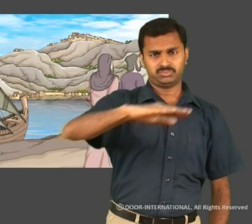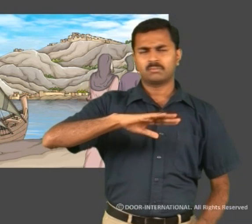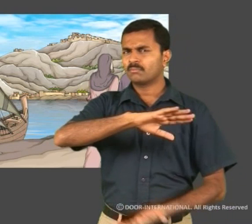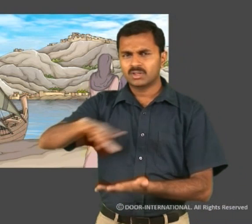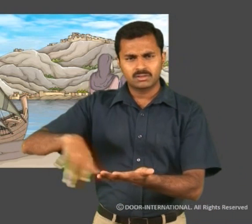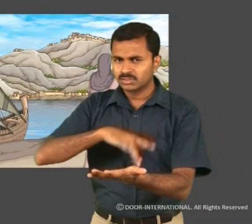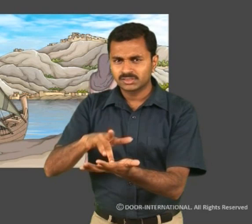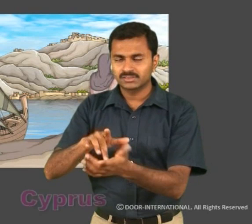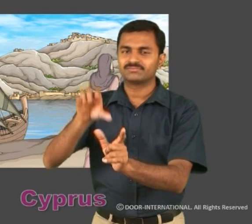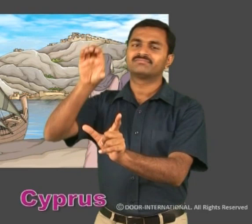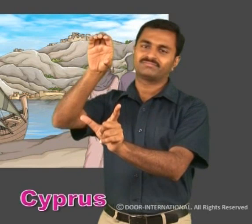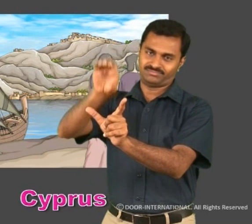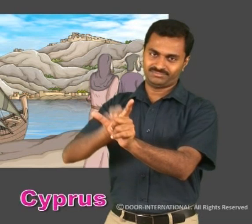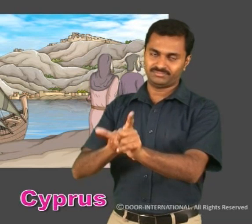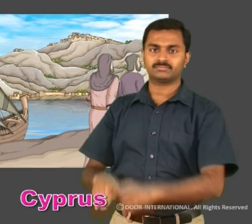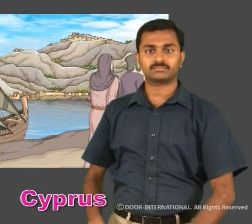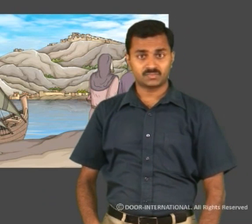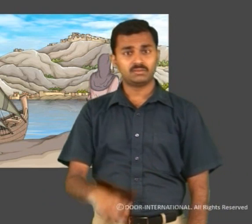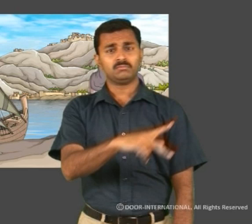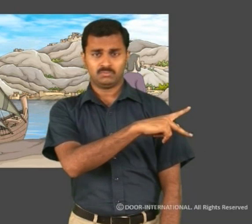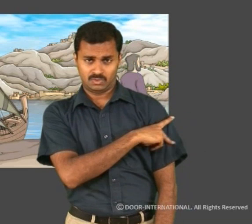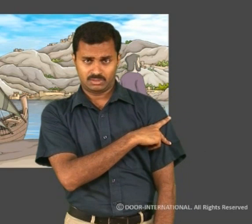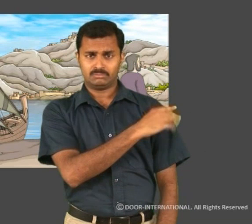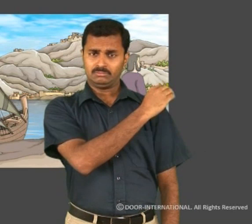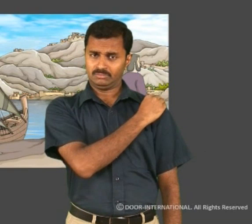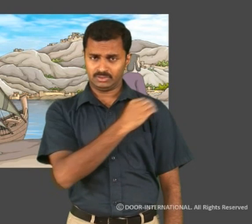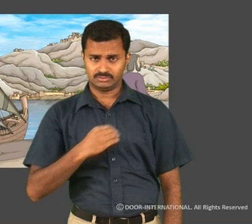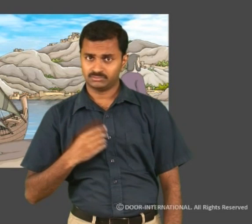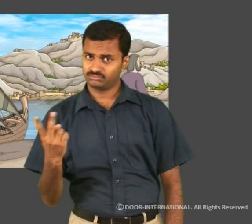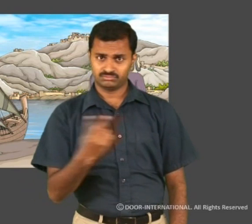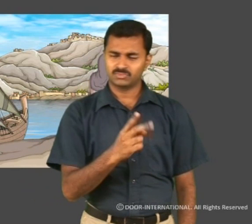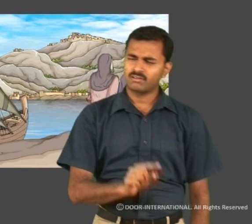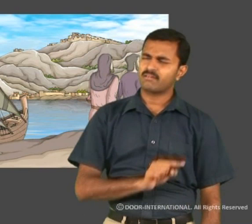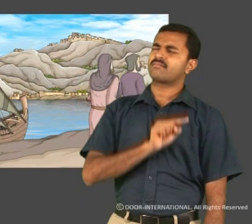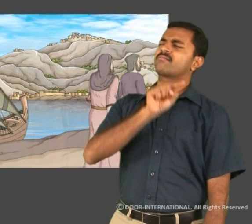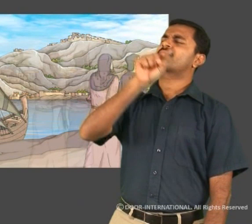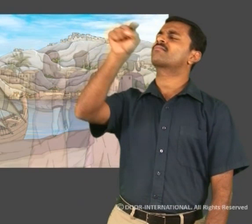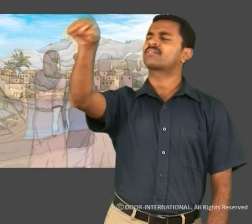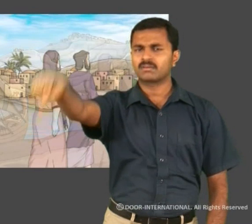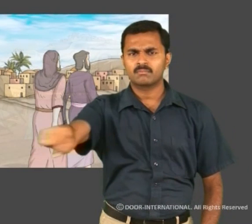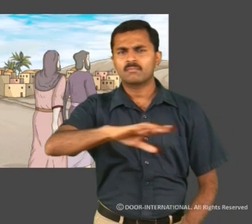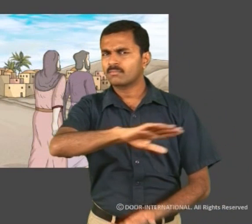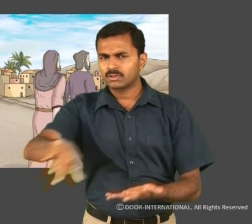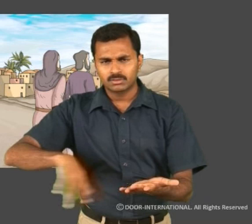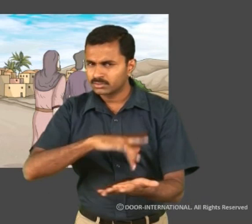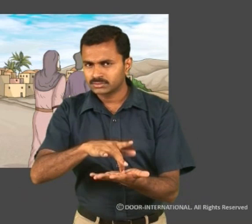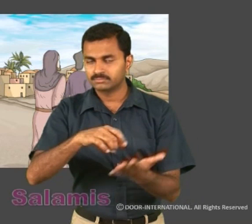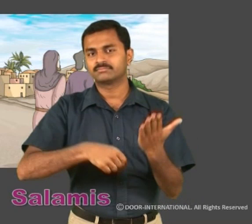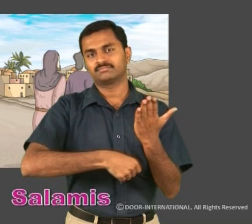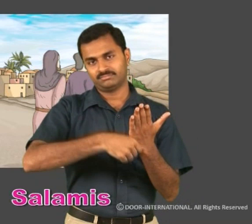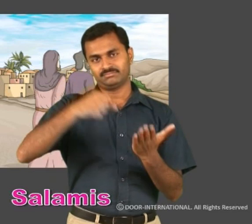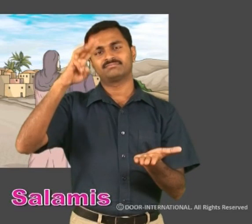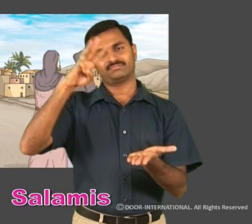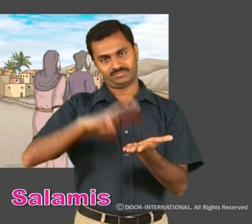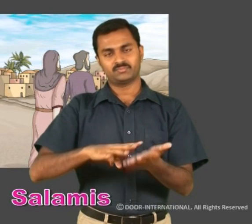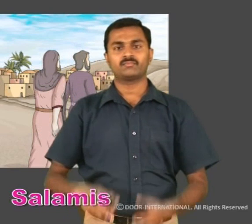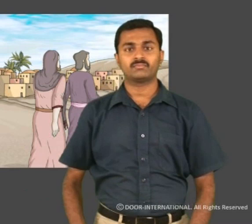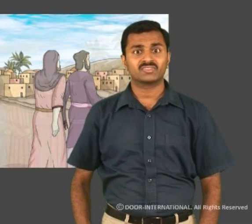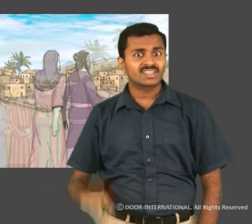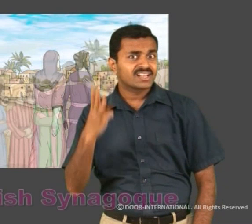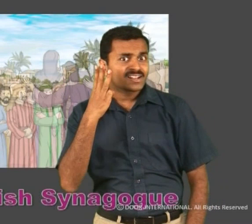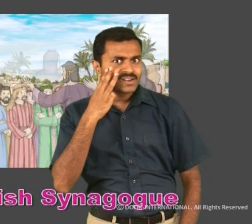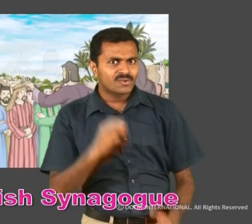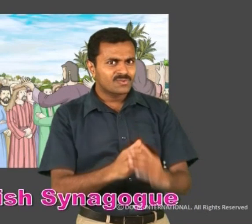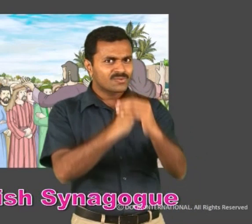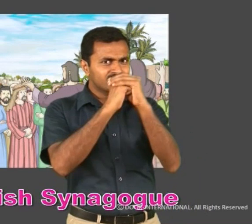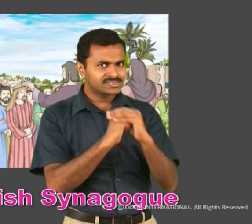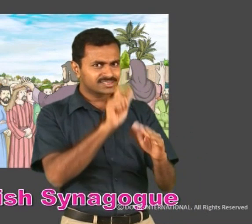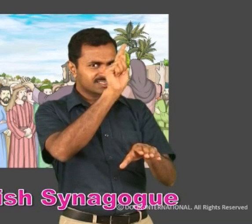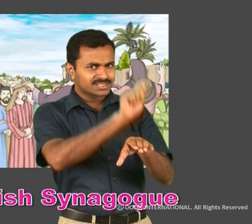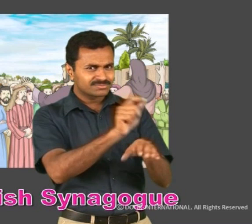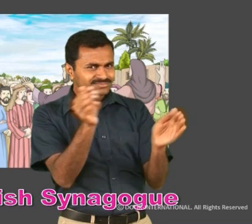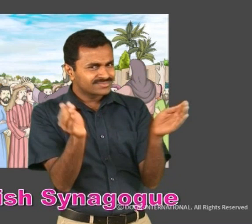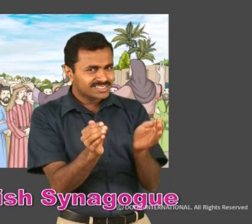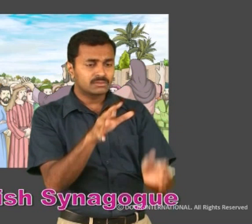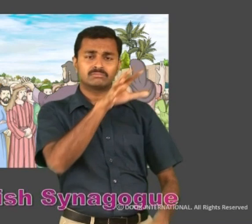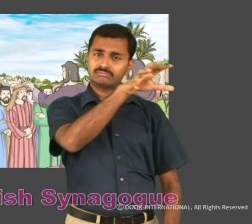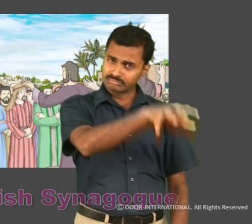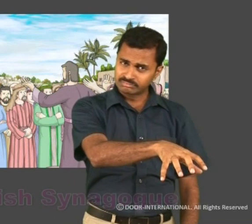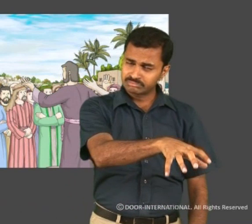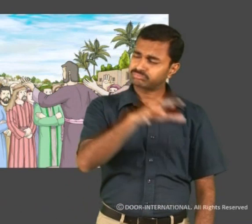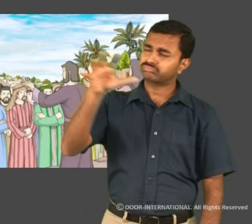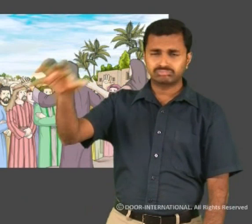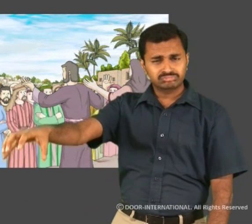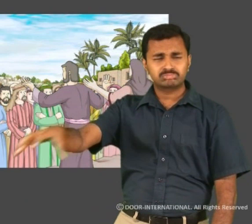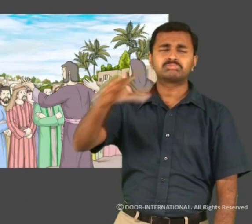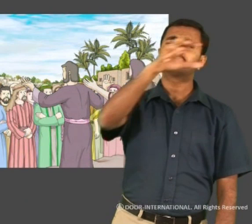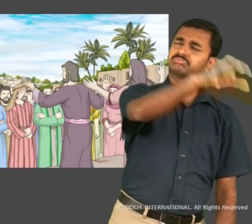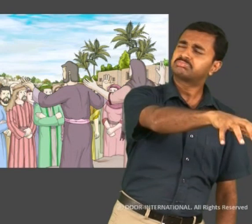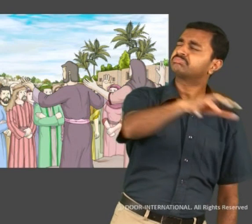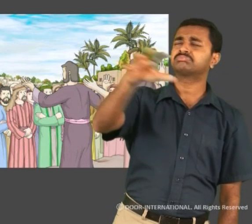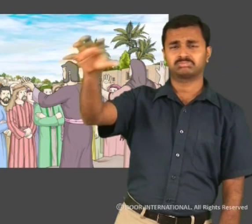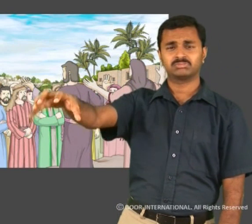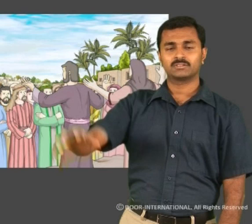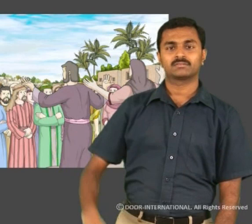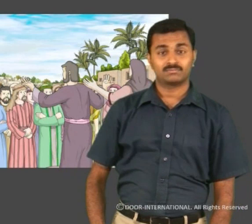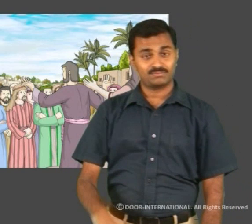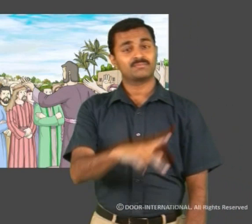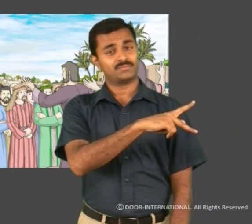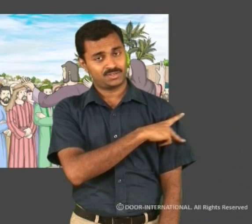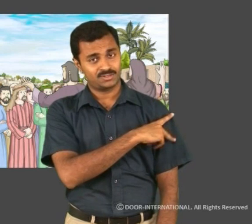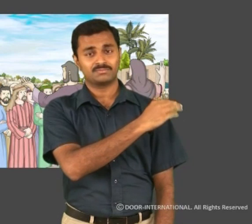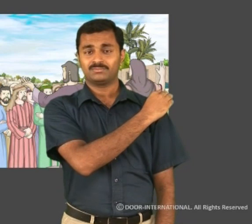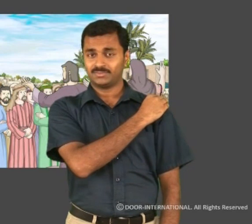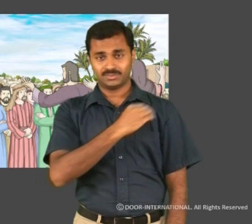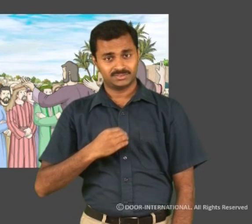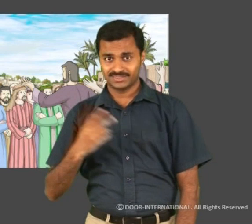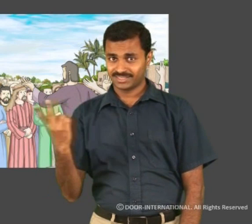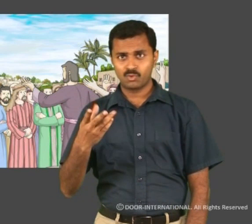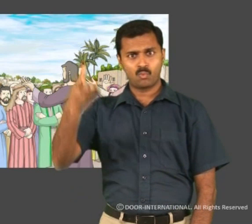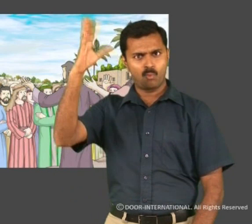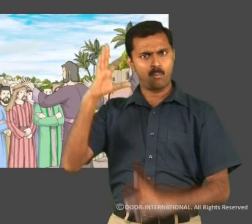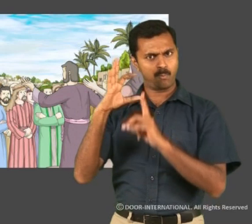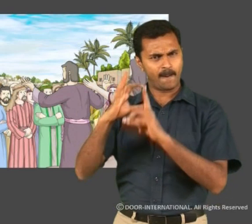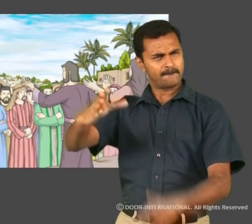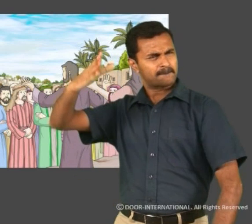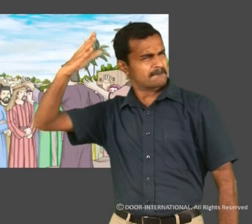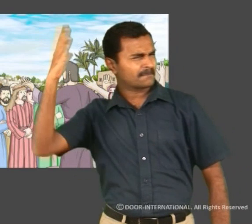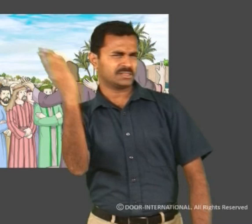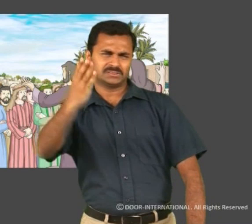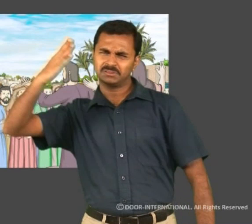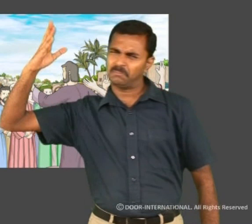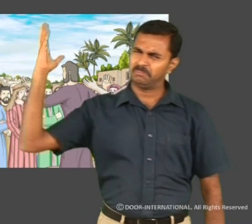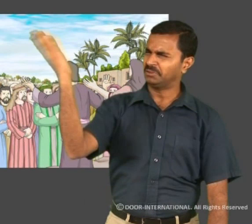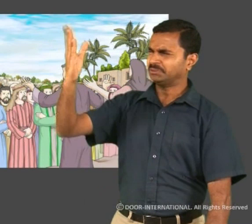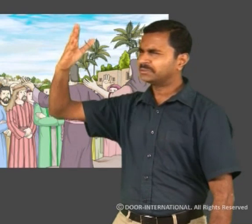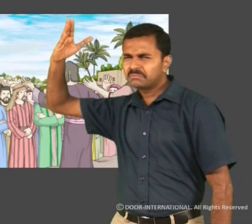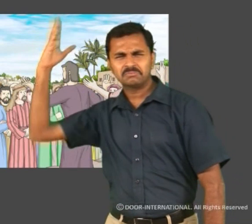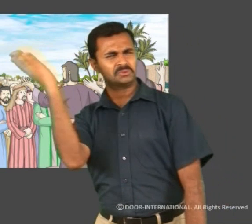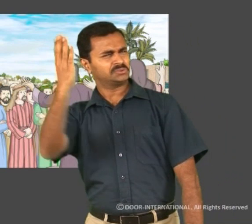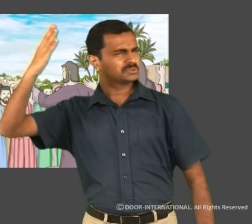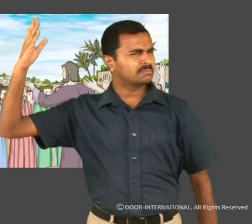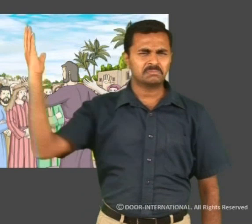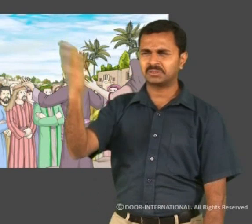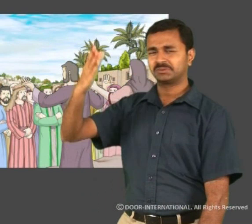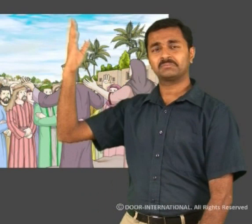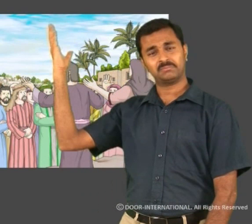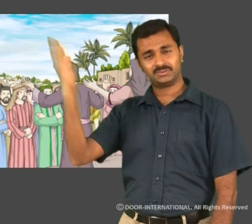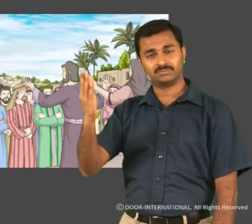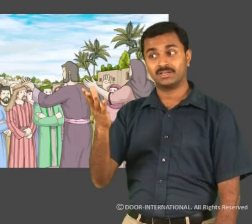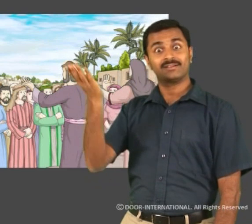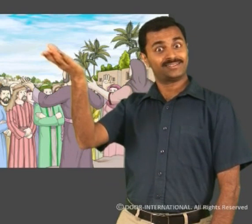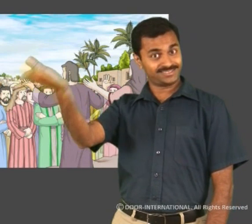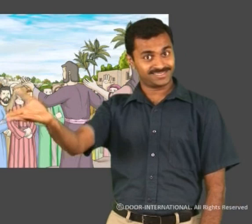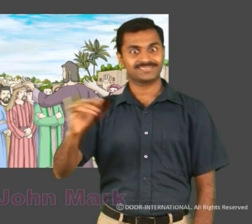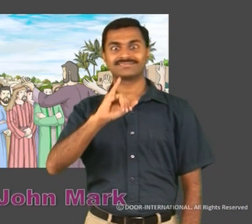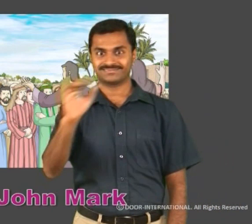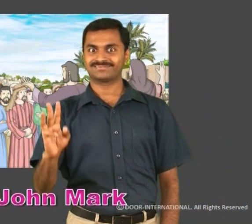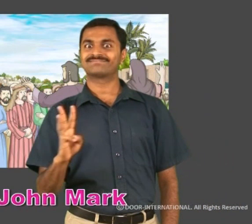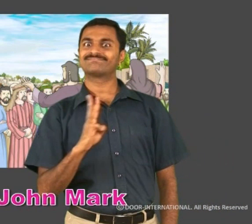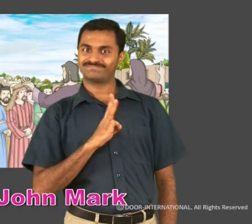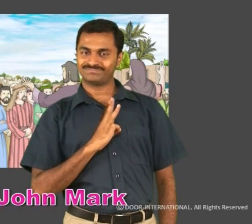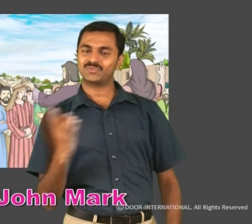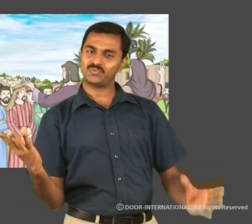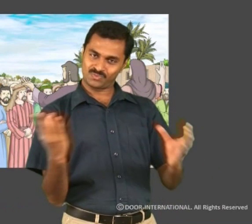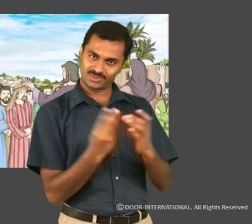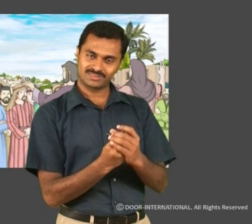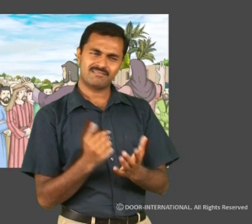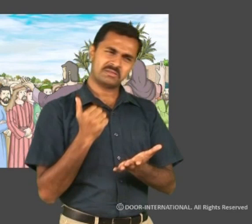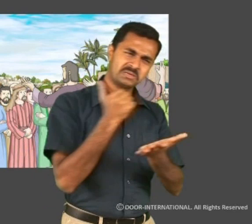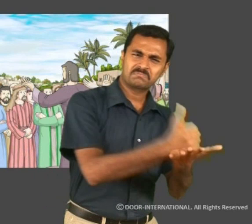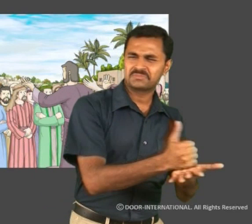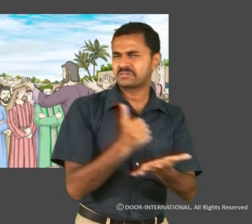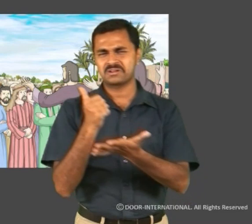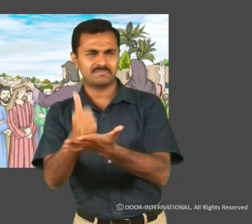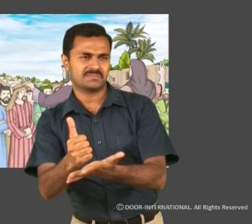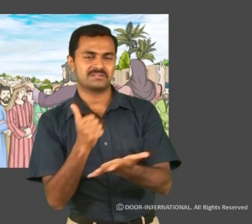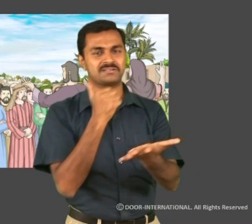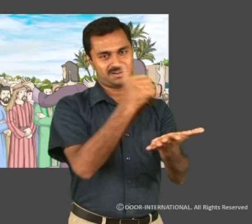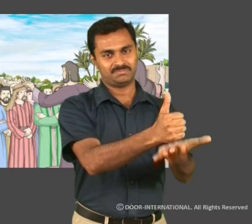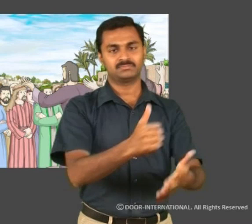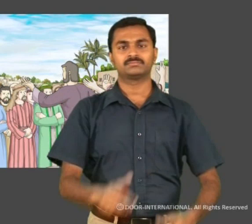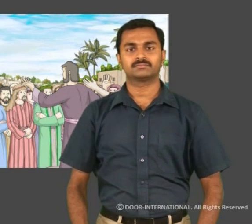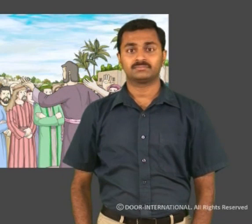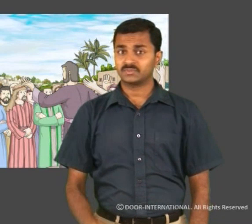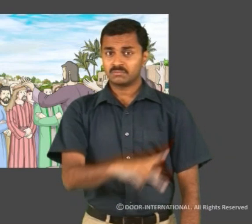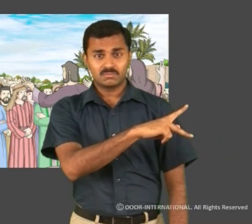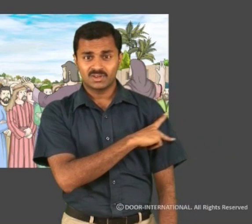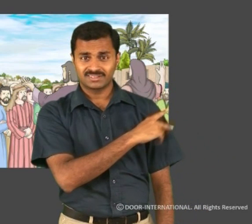When they arrived at Salamis, they proclaimed the word of God in the Jewish synagogues.